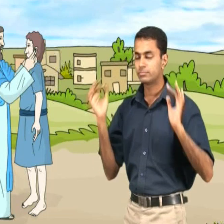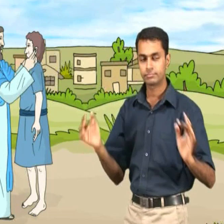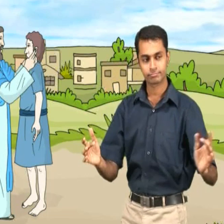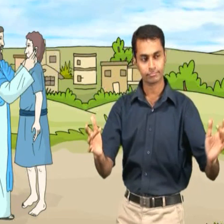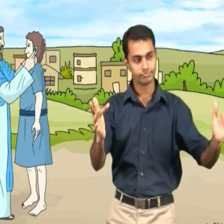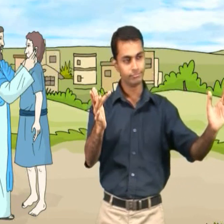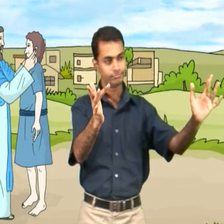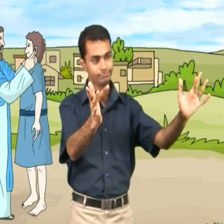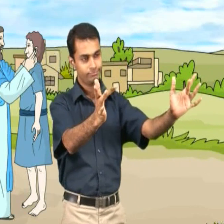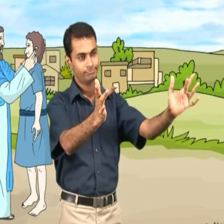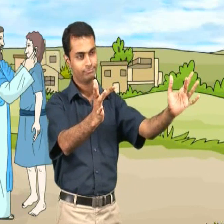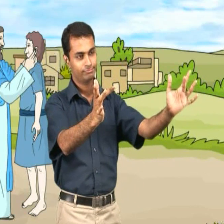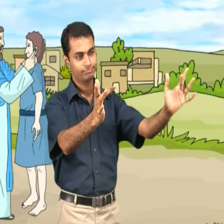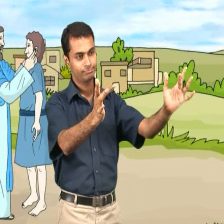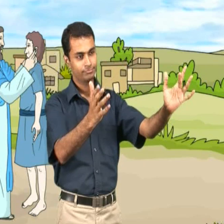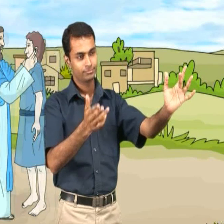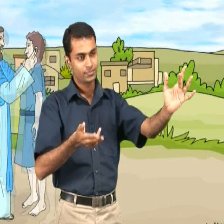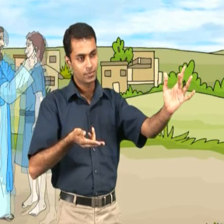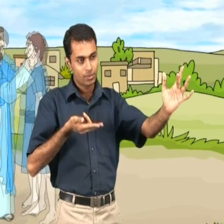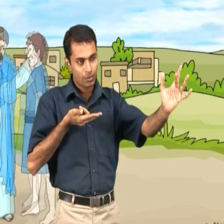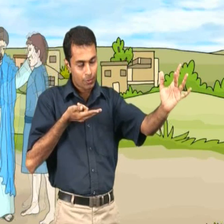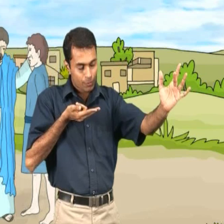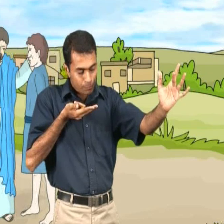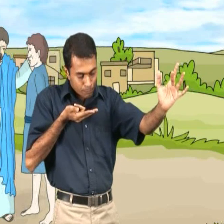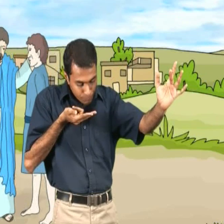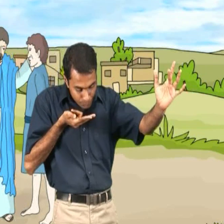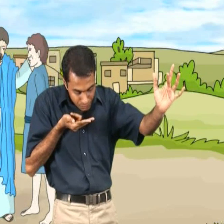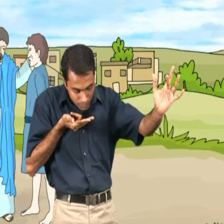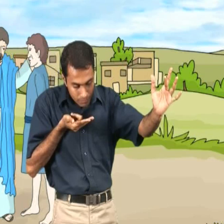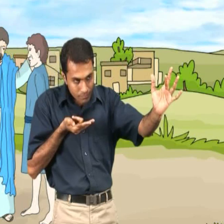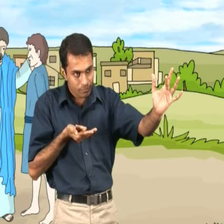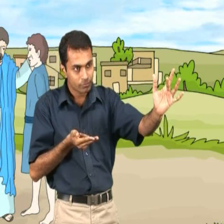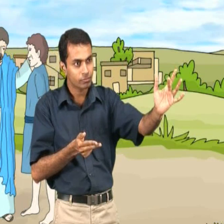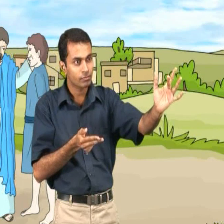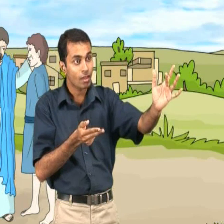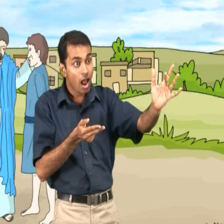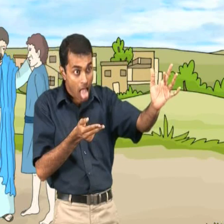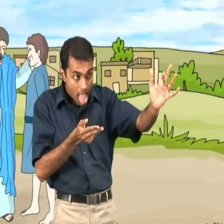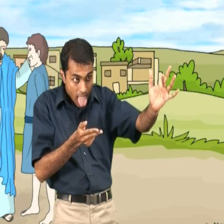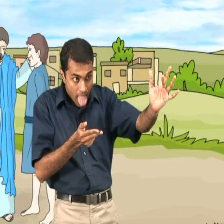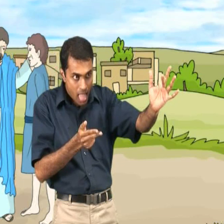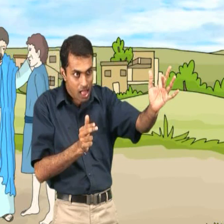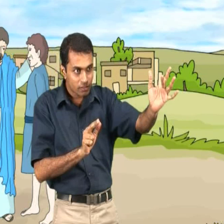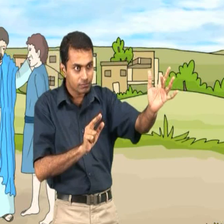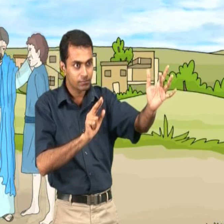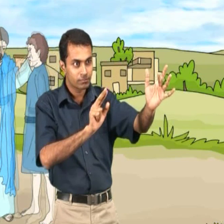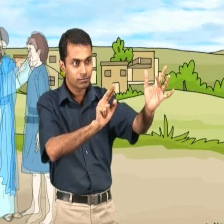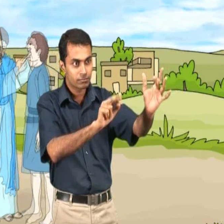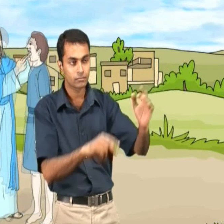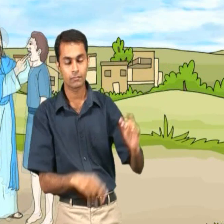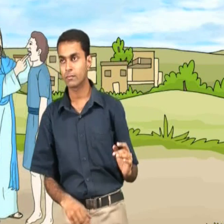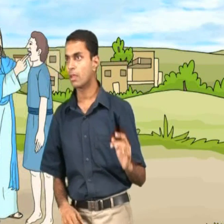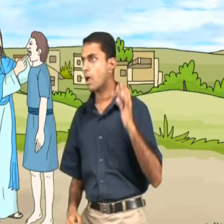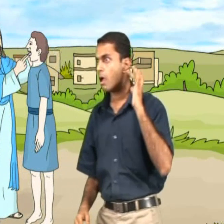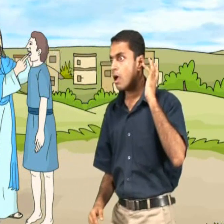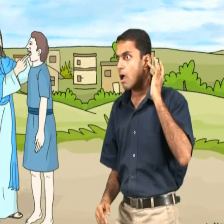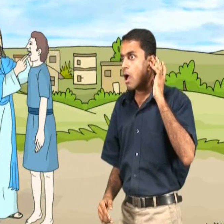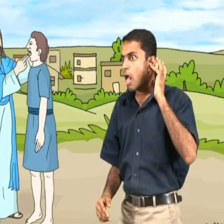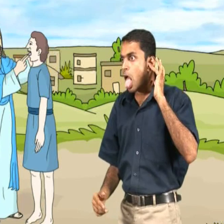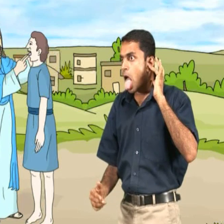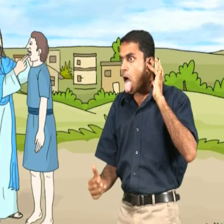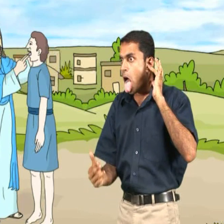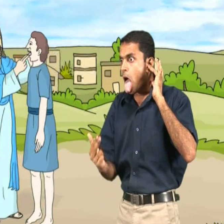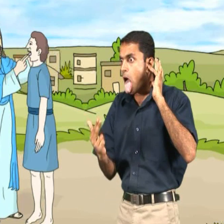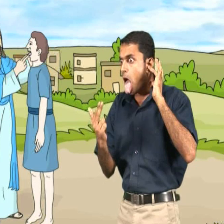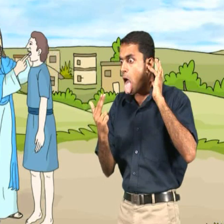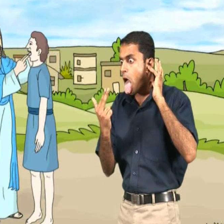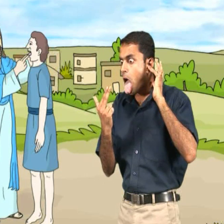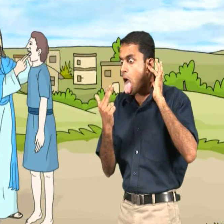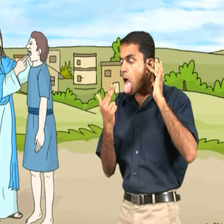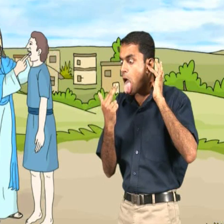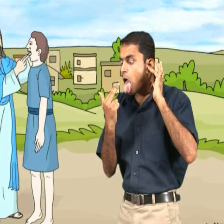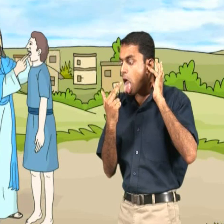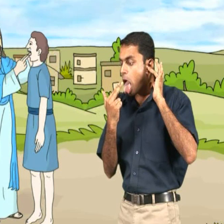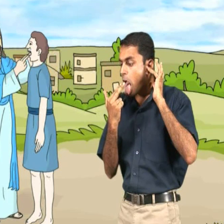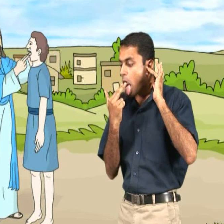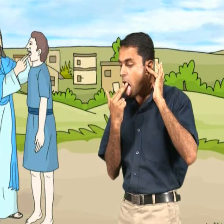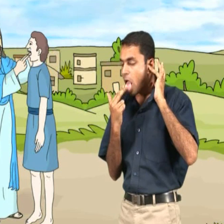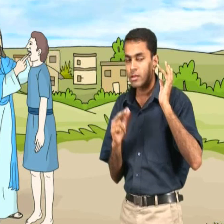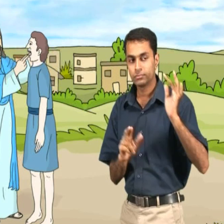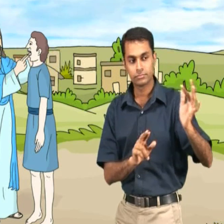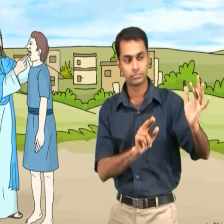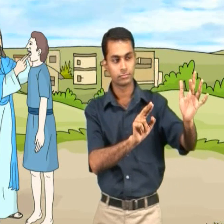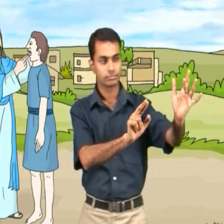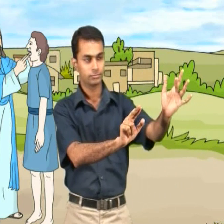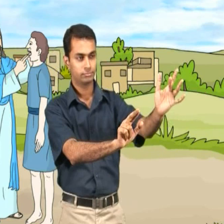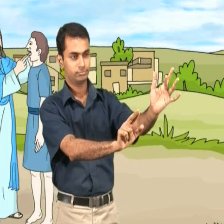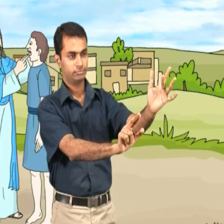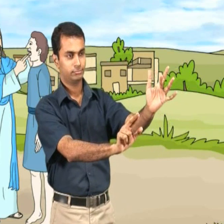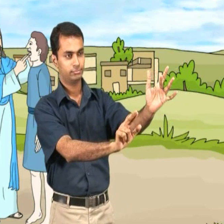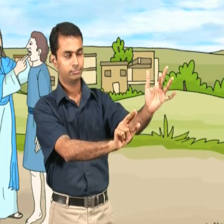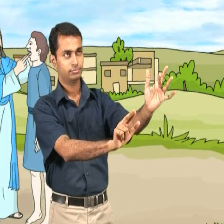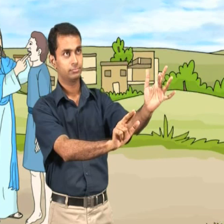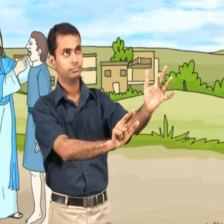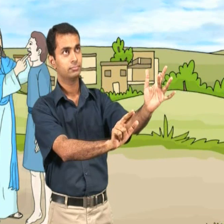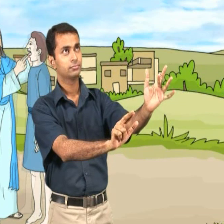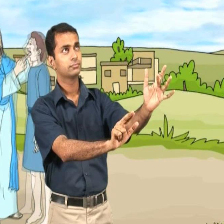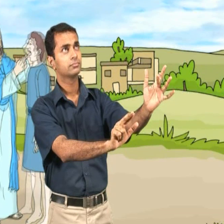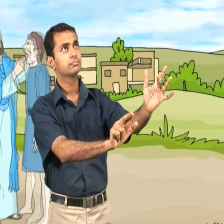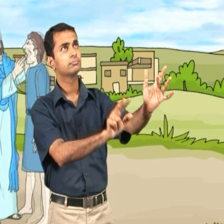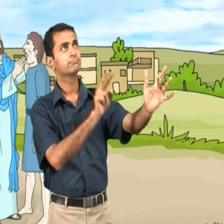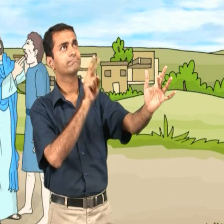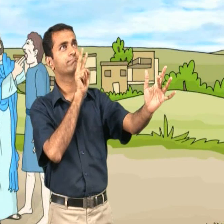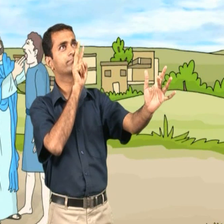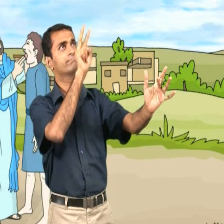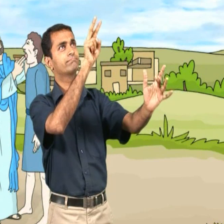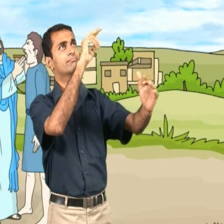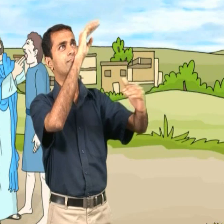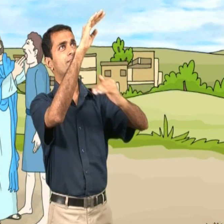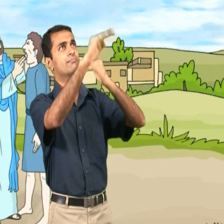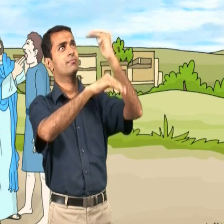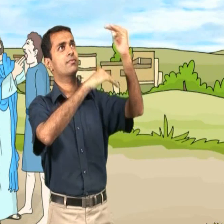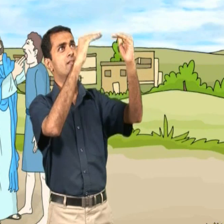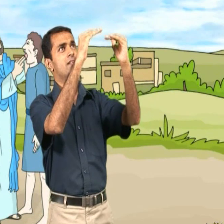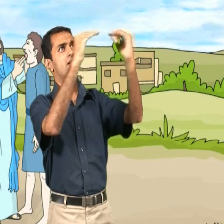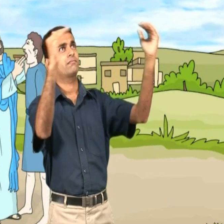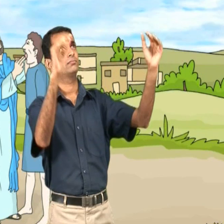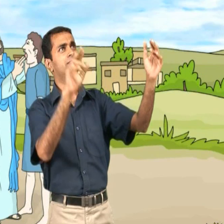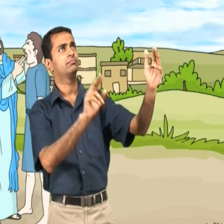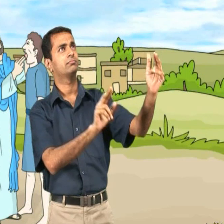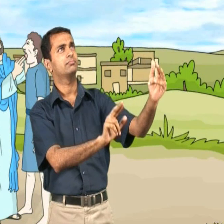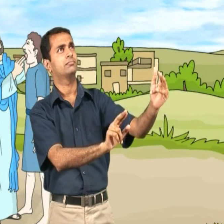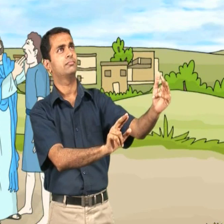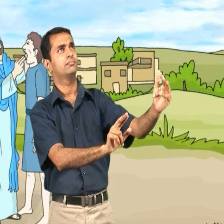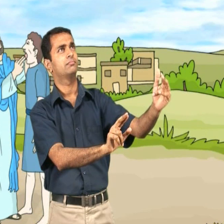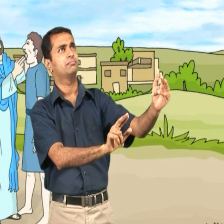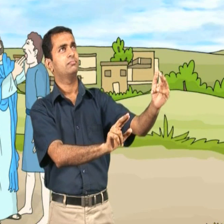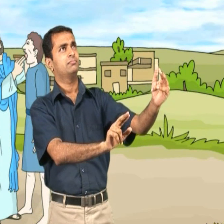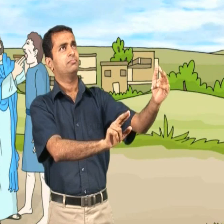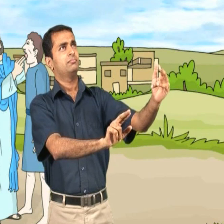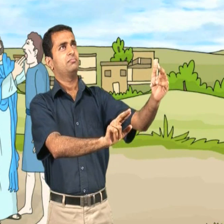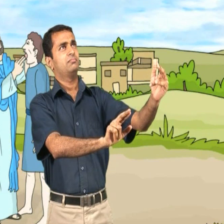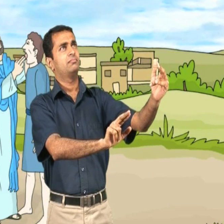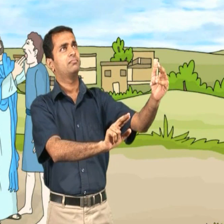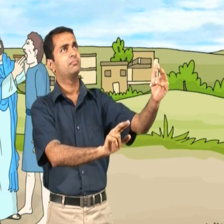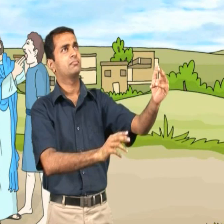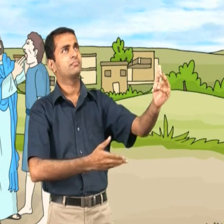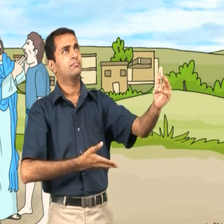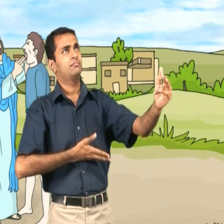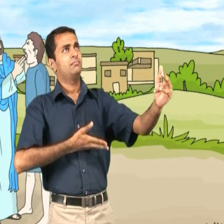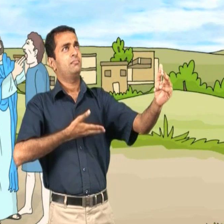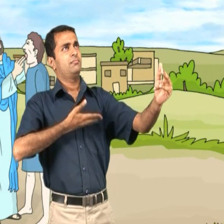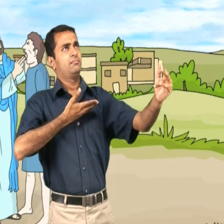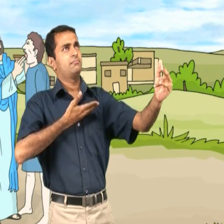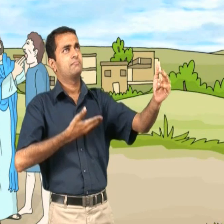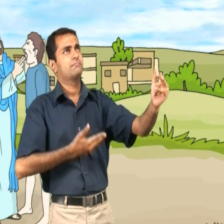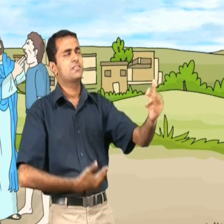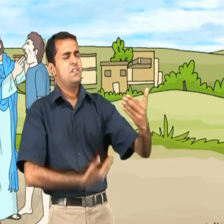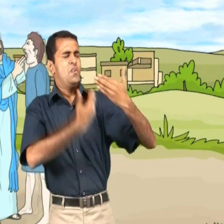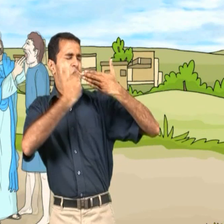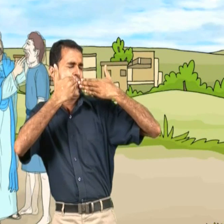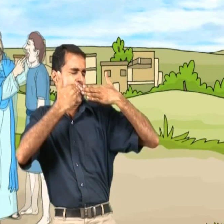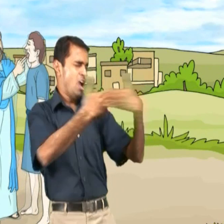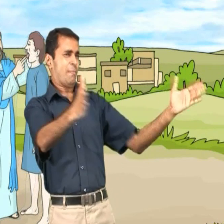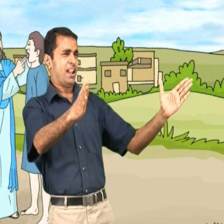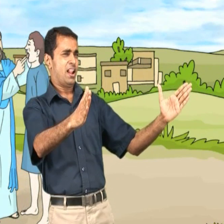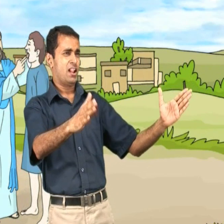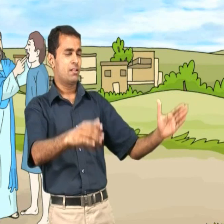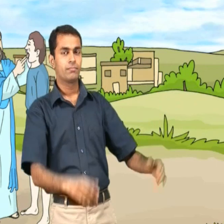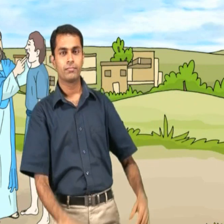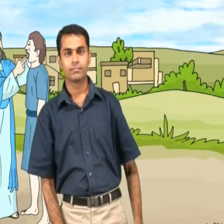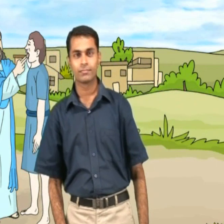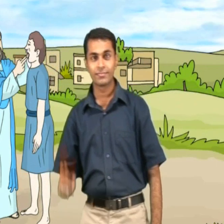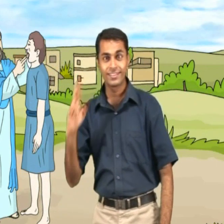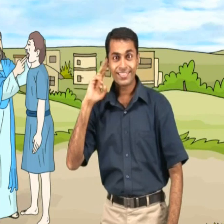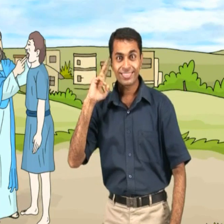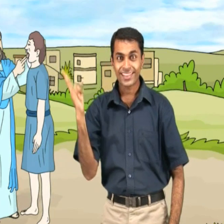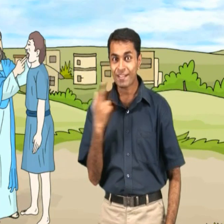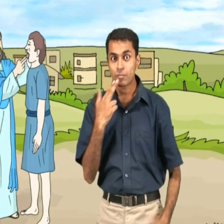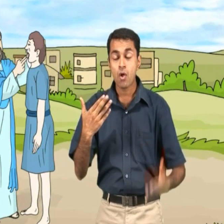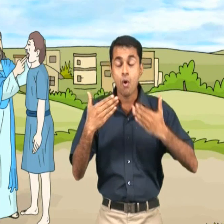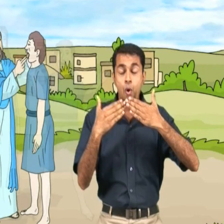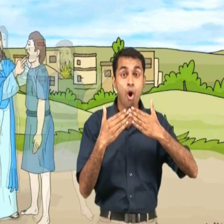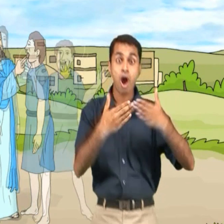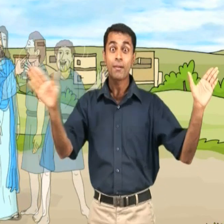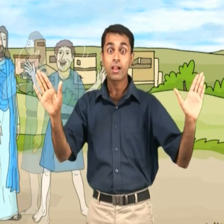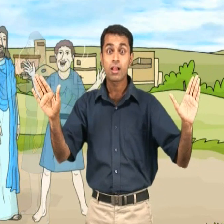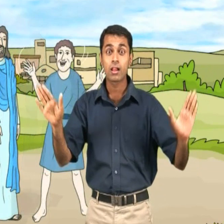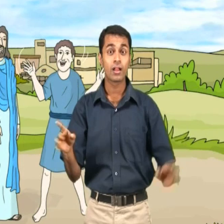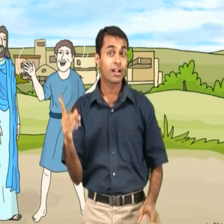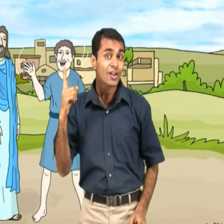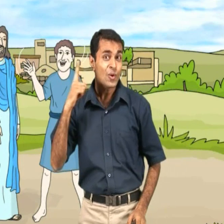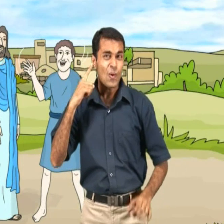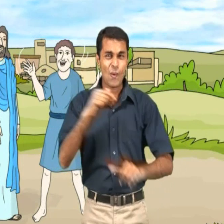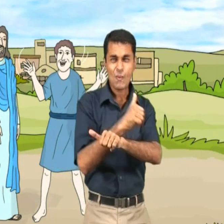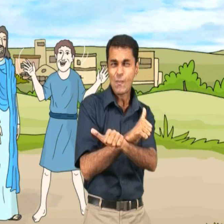Then He spit and touched the man’s tongue. And looking up to heaven, He sighed deeply and said to him, “Ephphatha!” (which means, “Be opened!”).